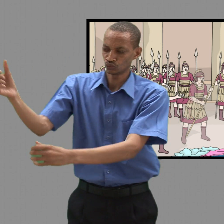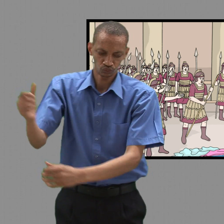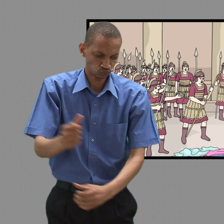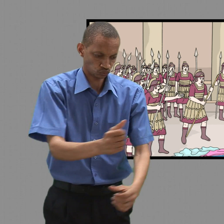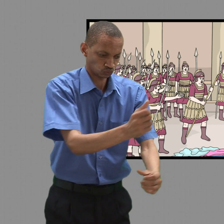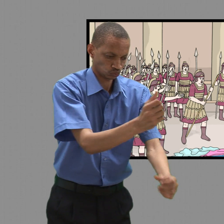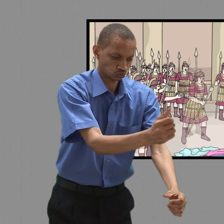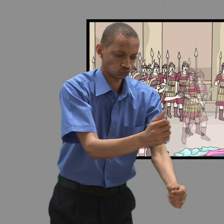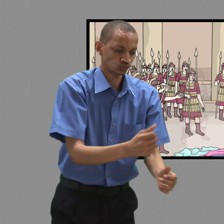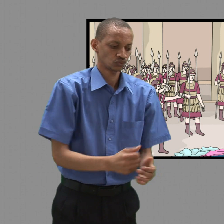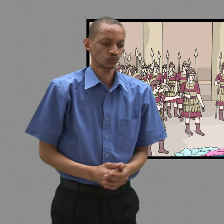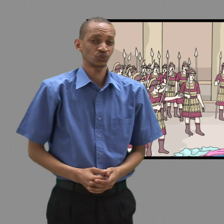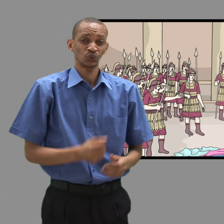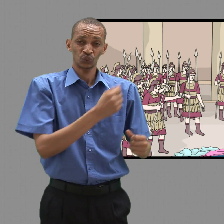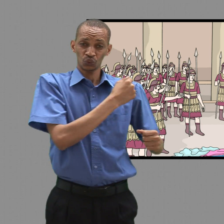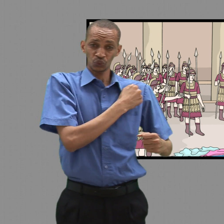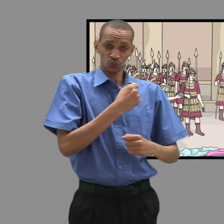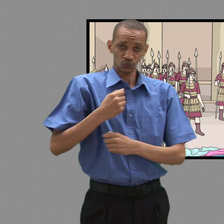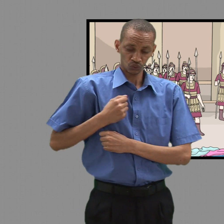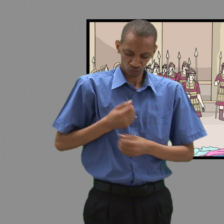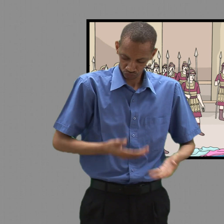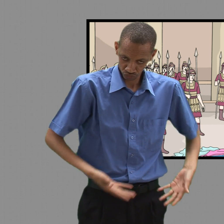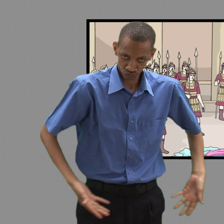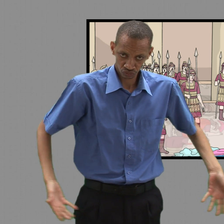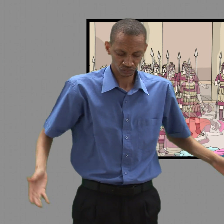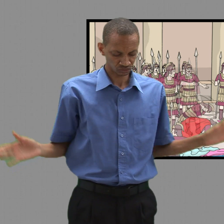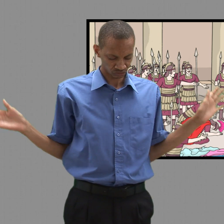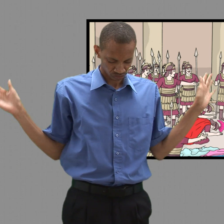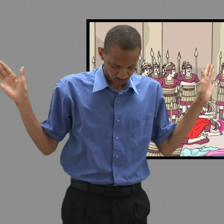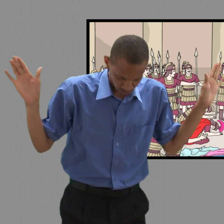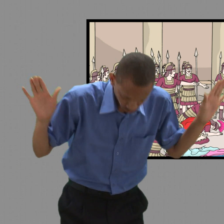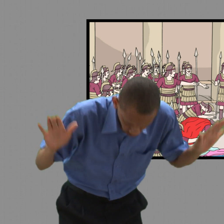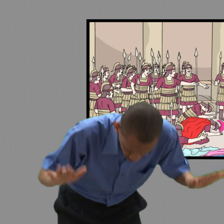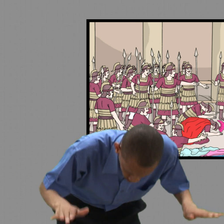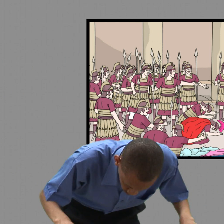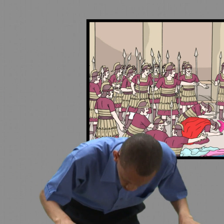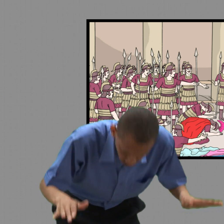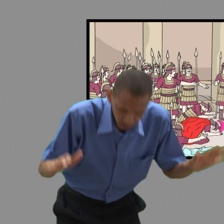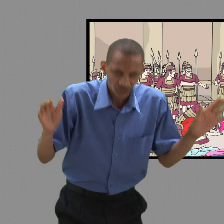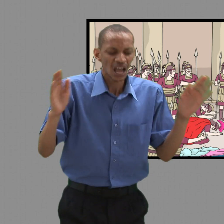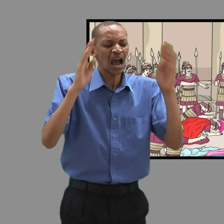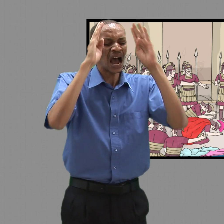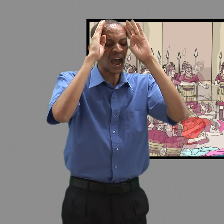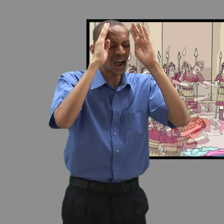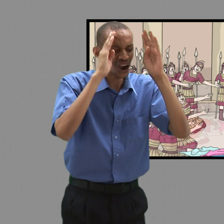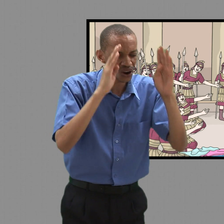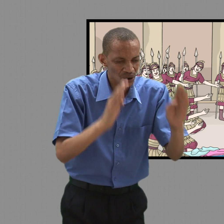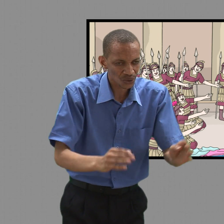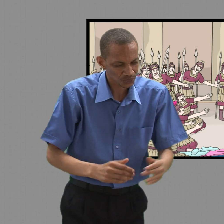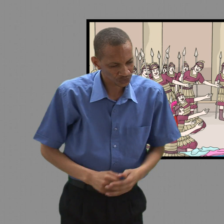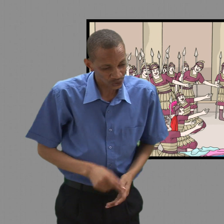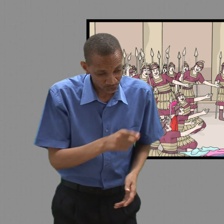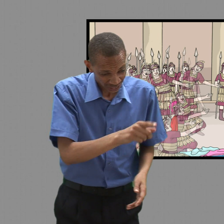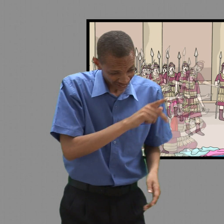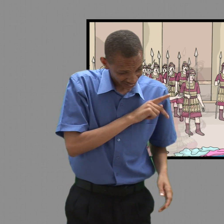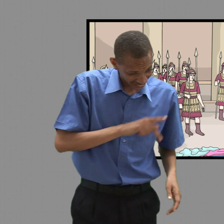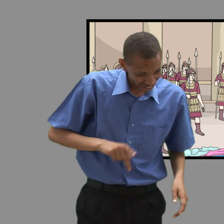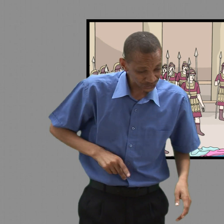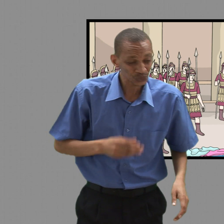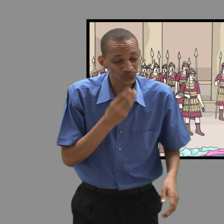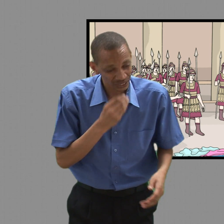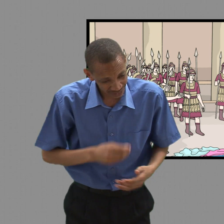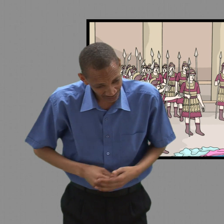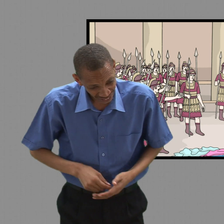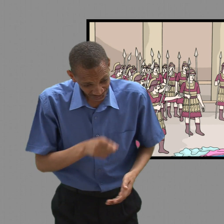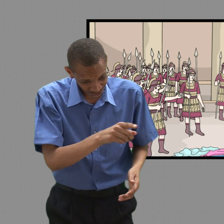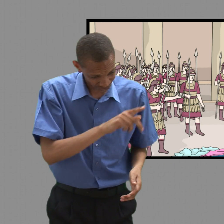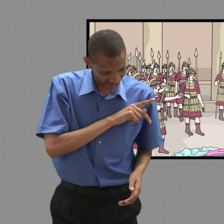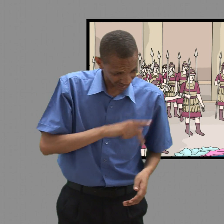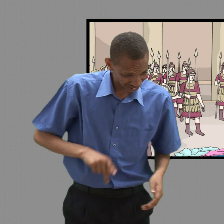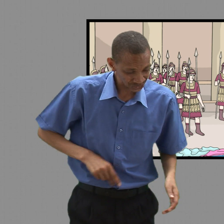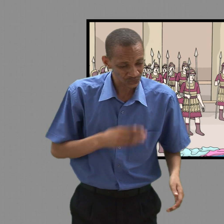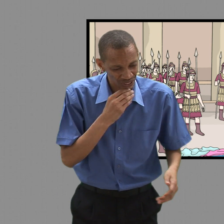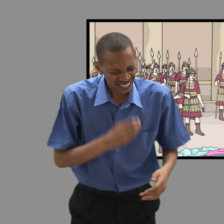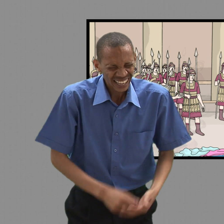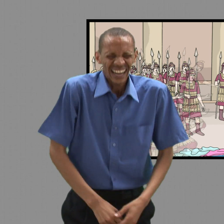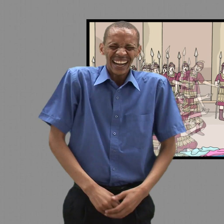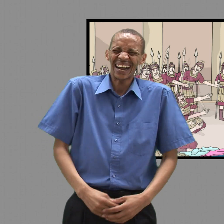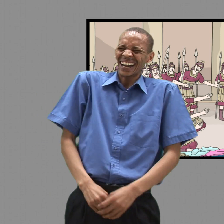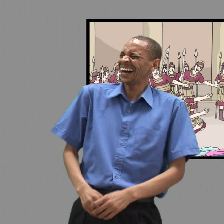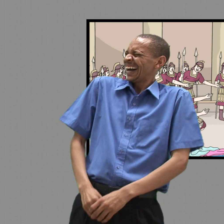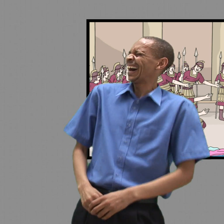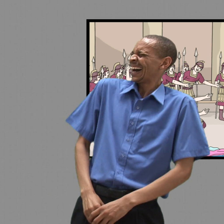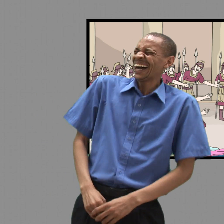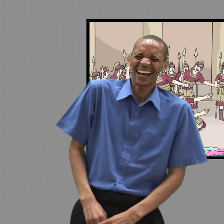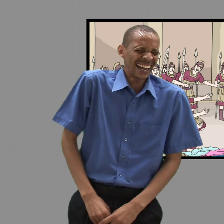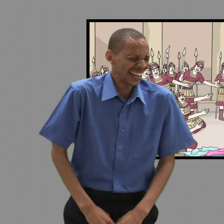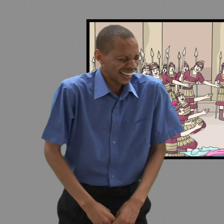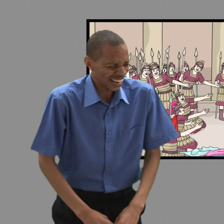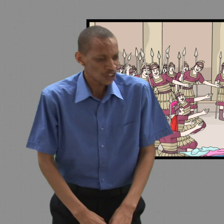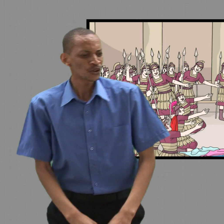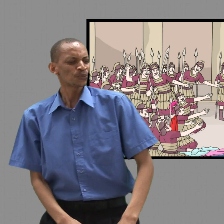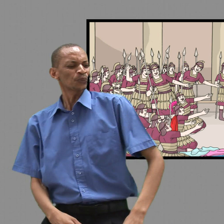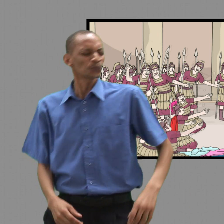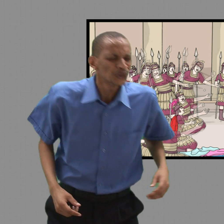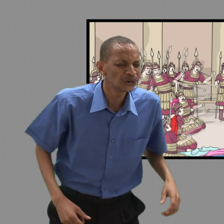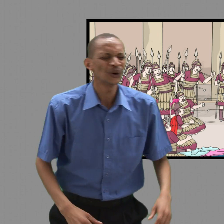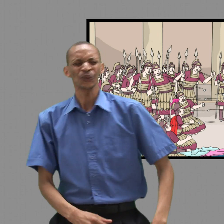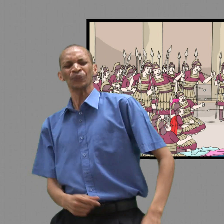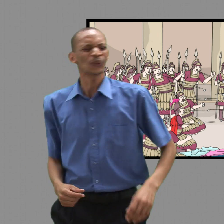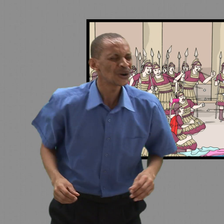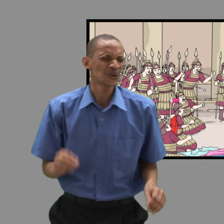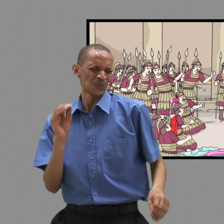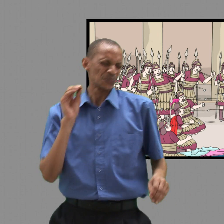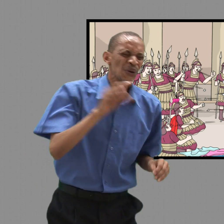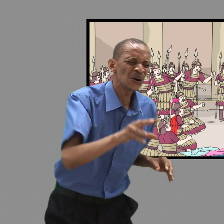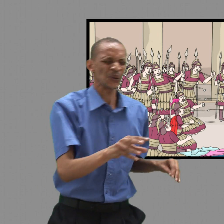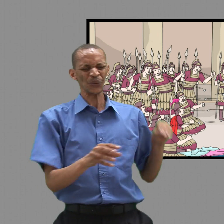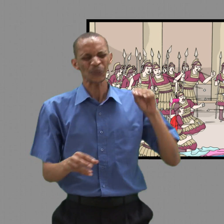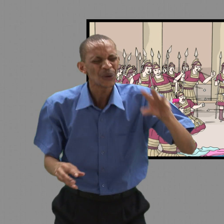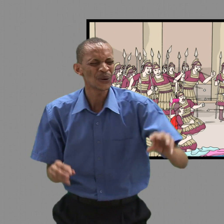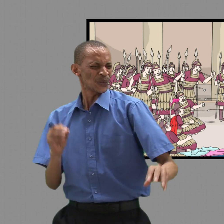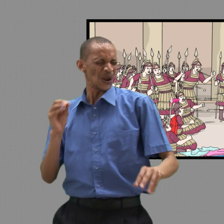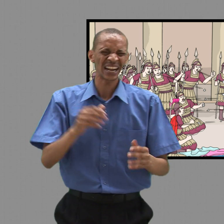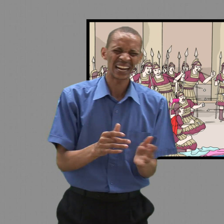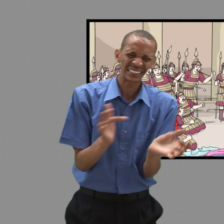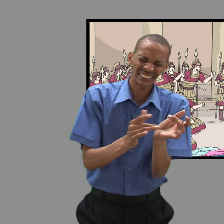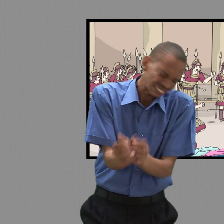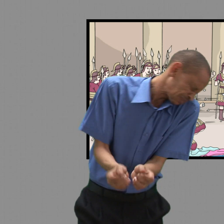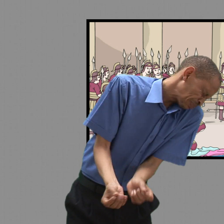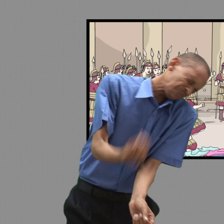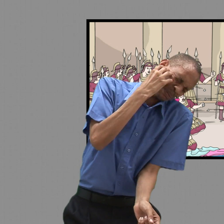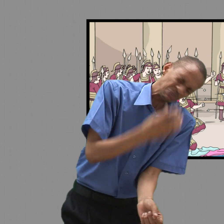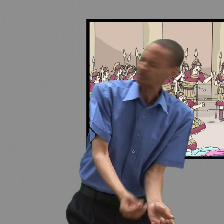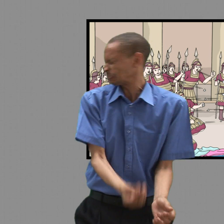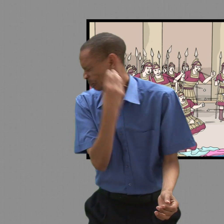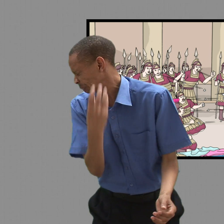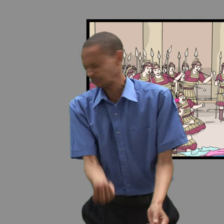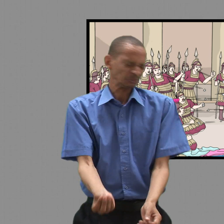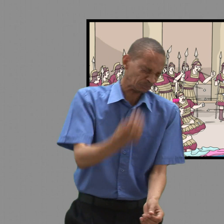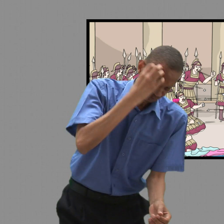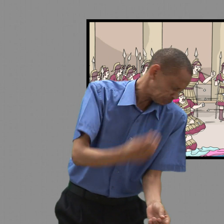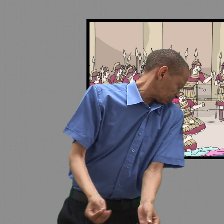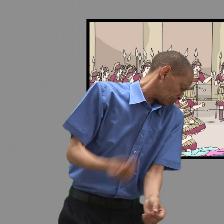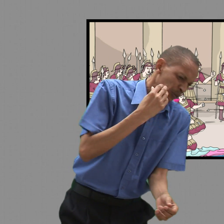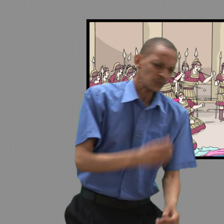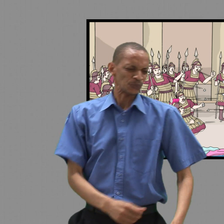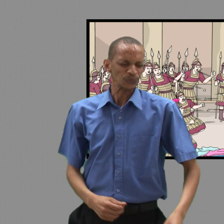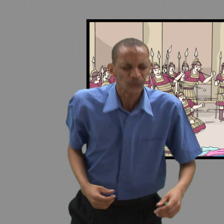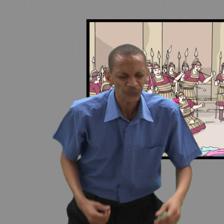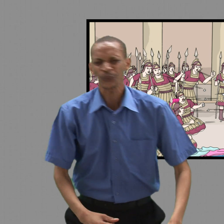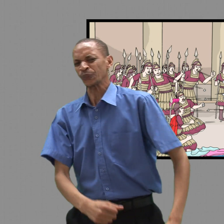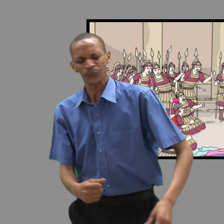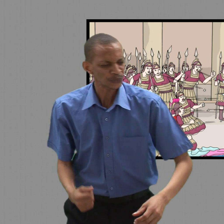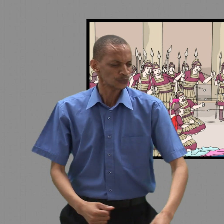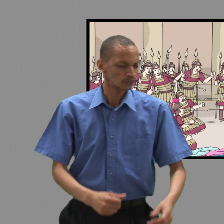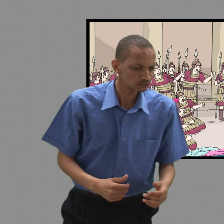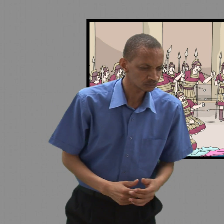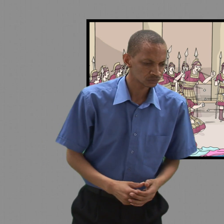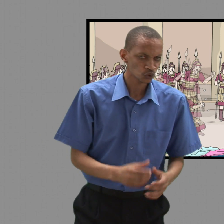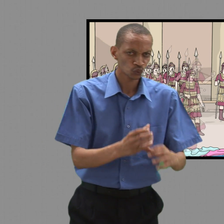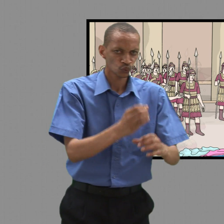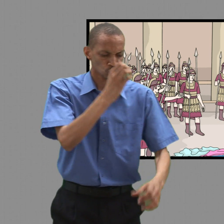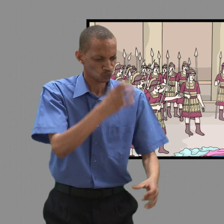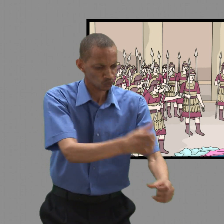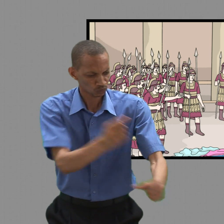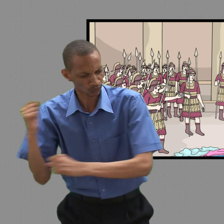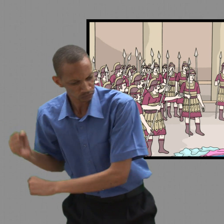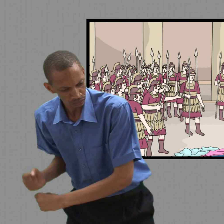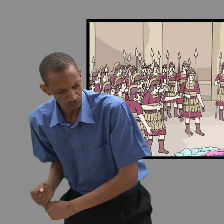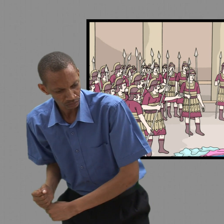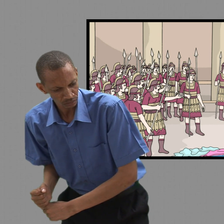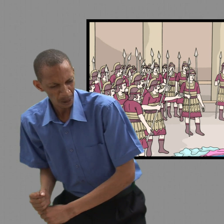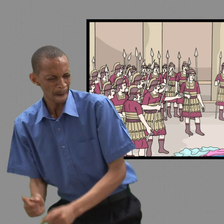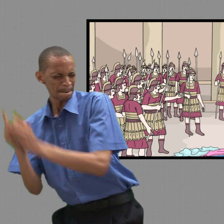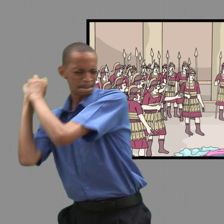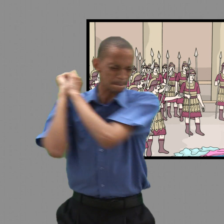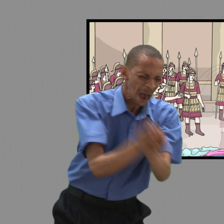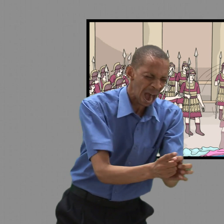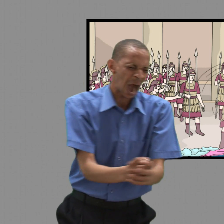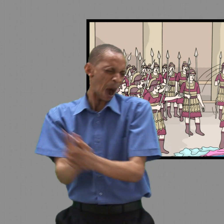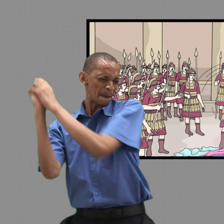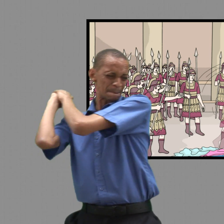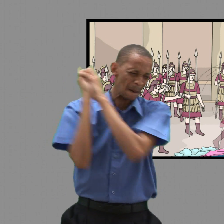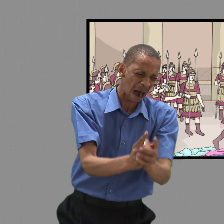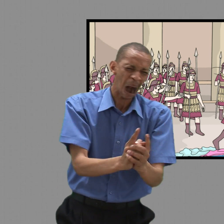They put a staff in His right hand and knelt down before Him to mock Him, saying, “Hail, King of the Jews!”